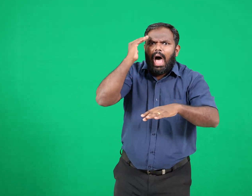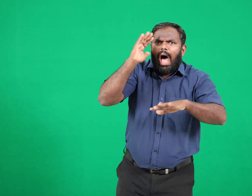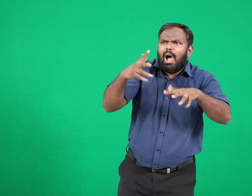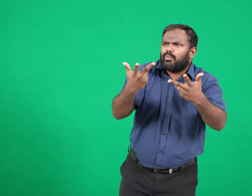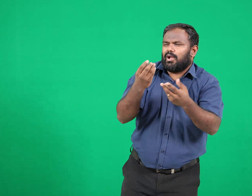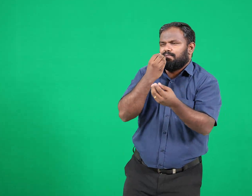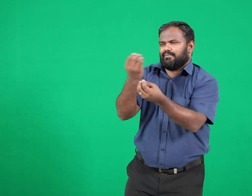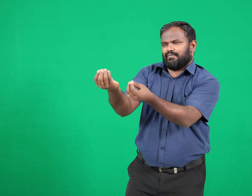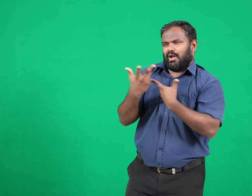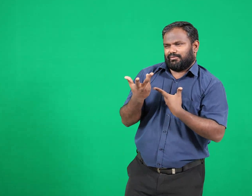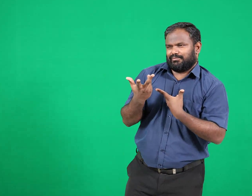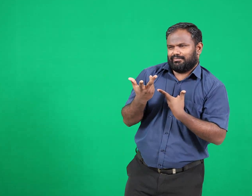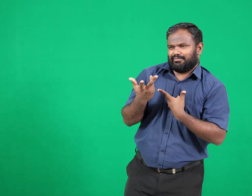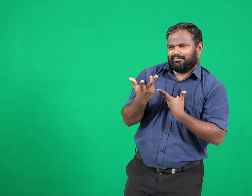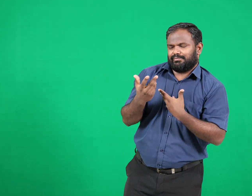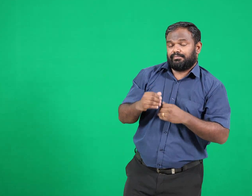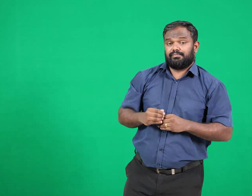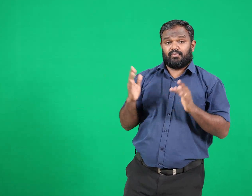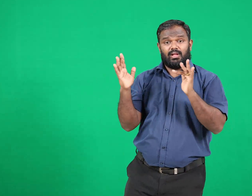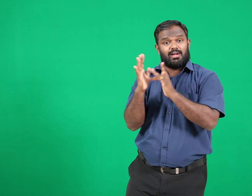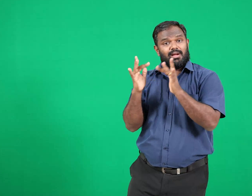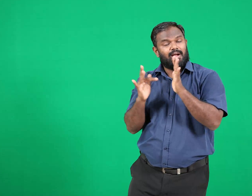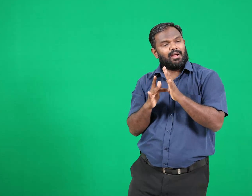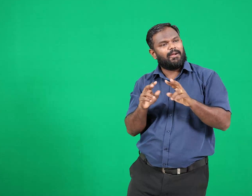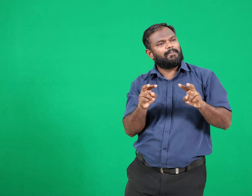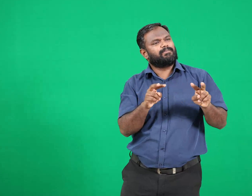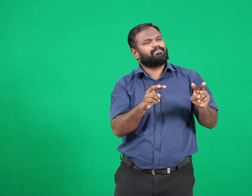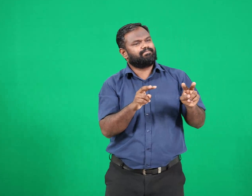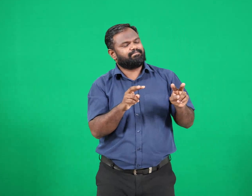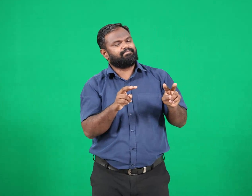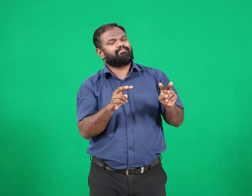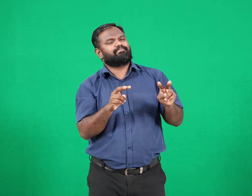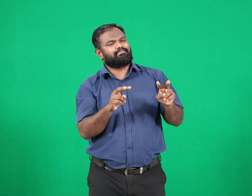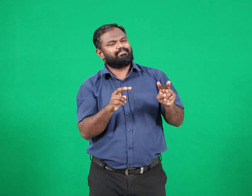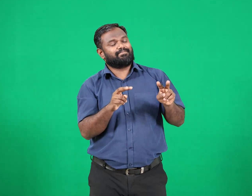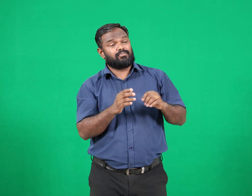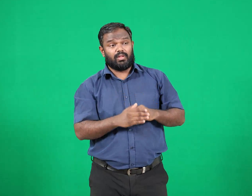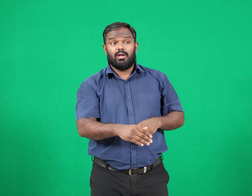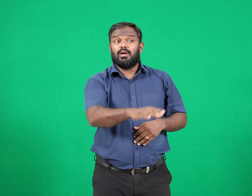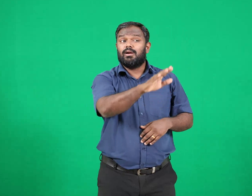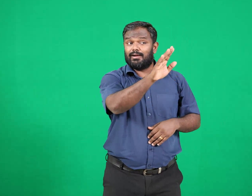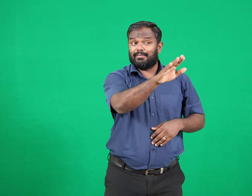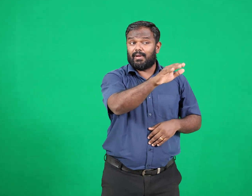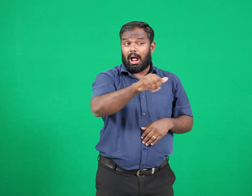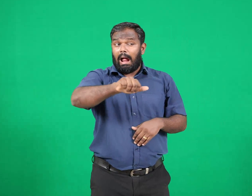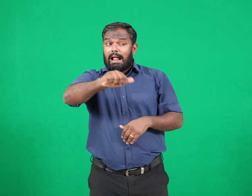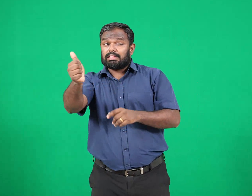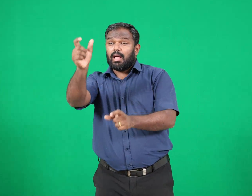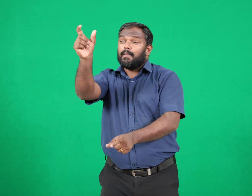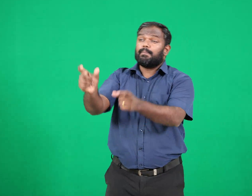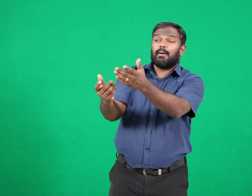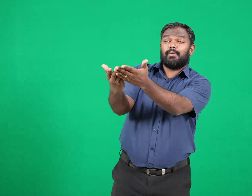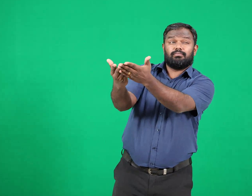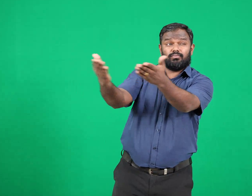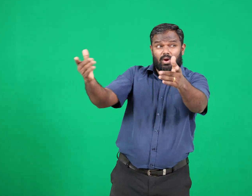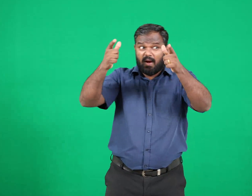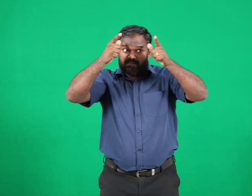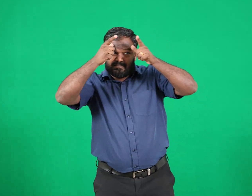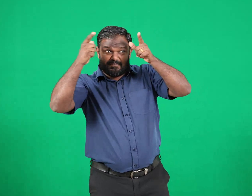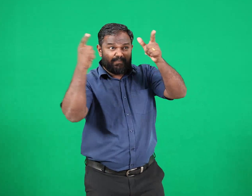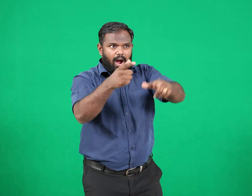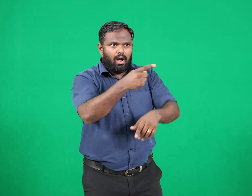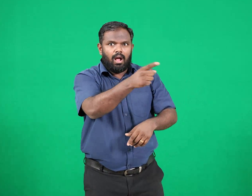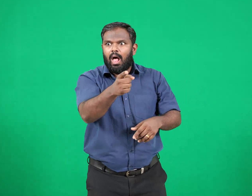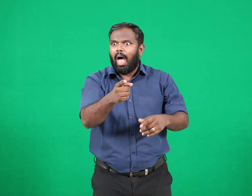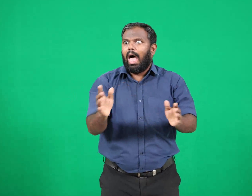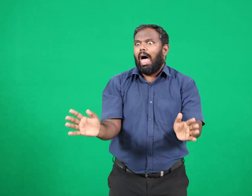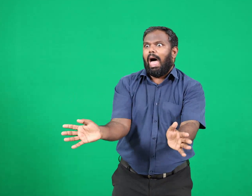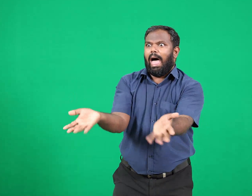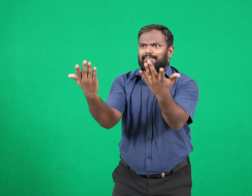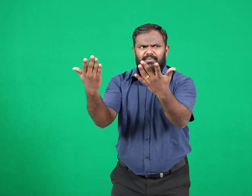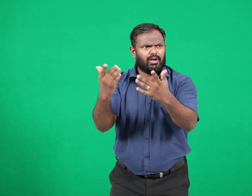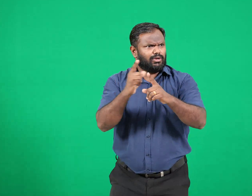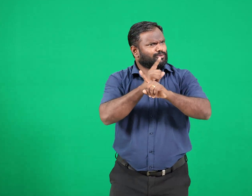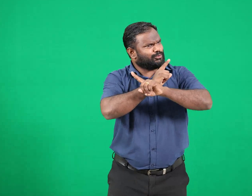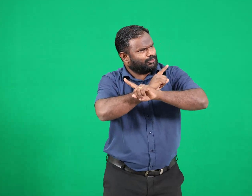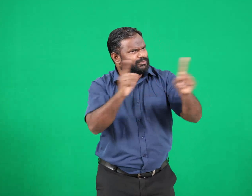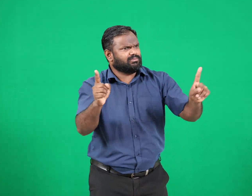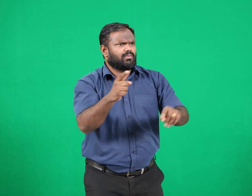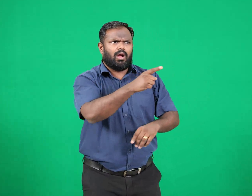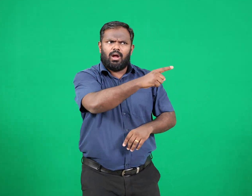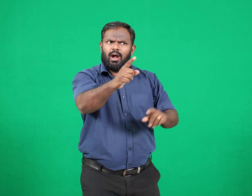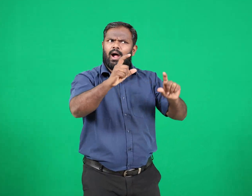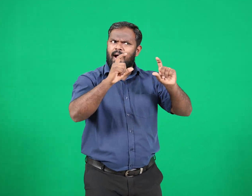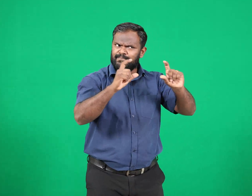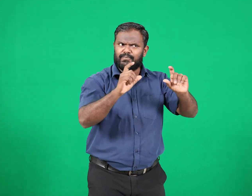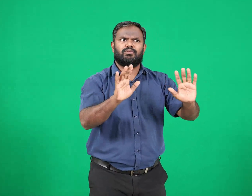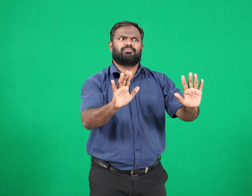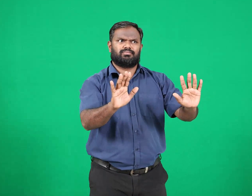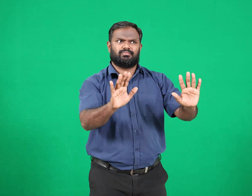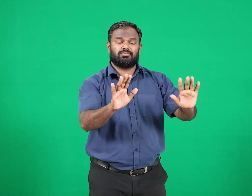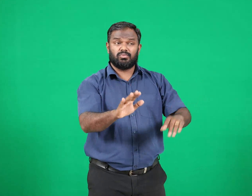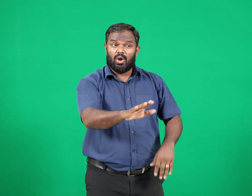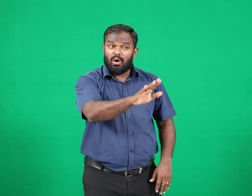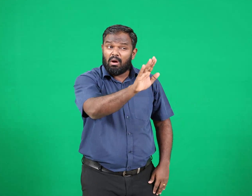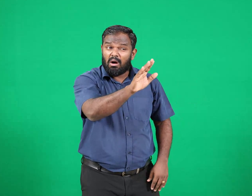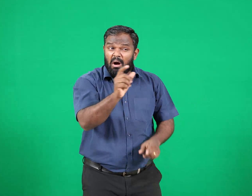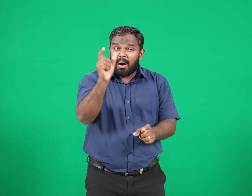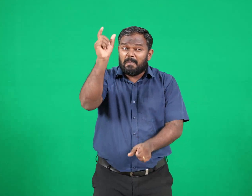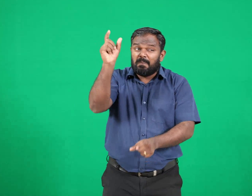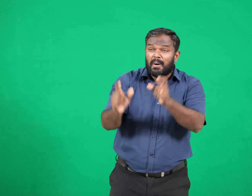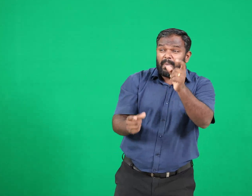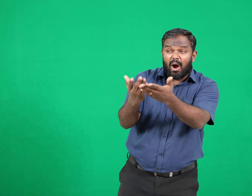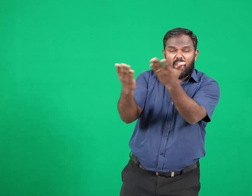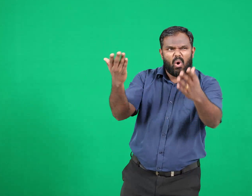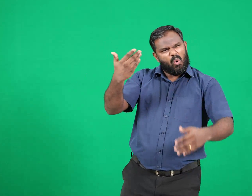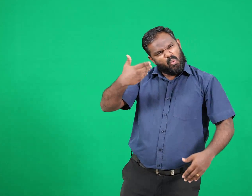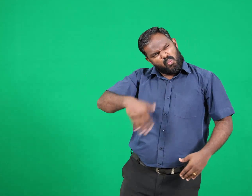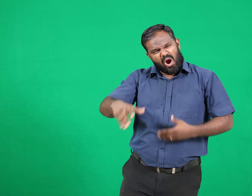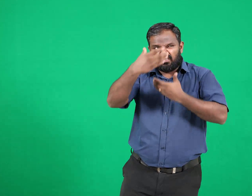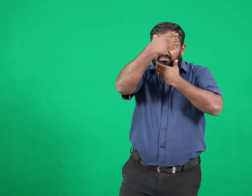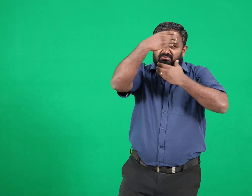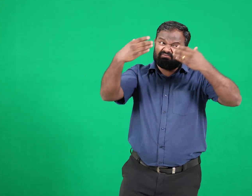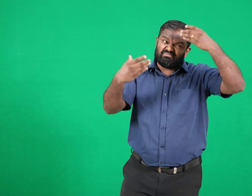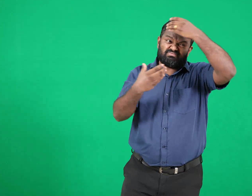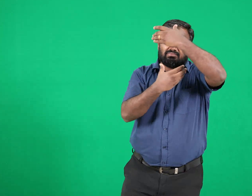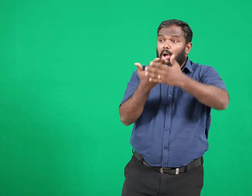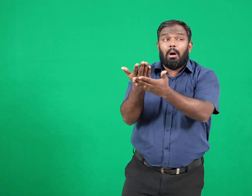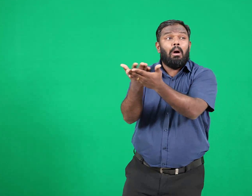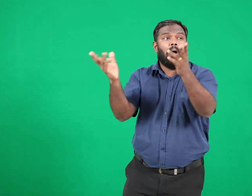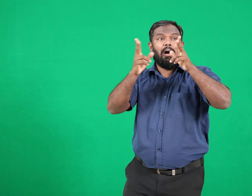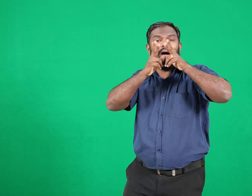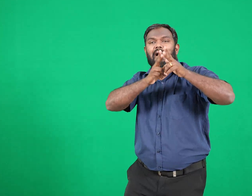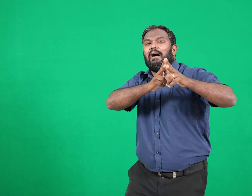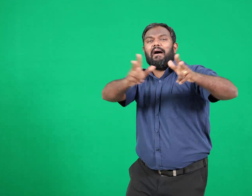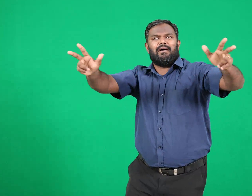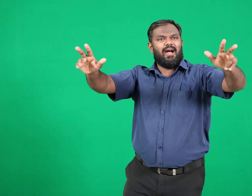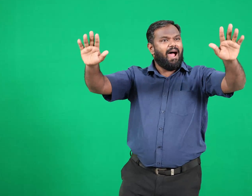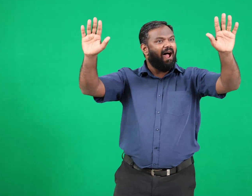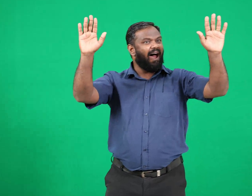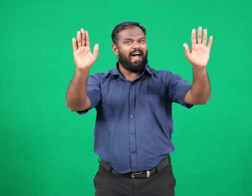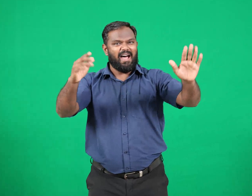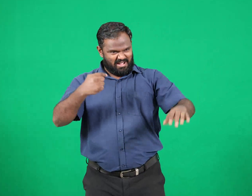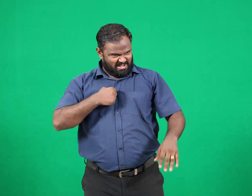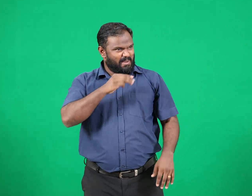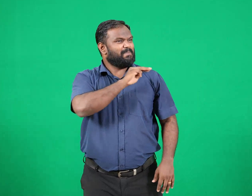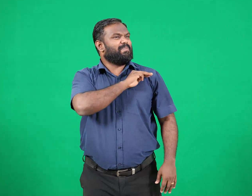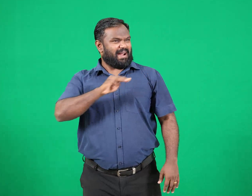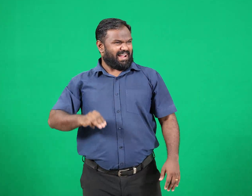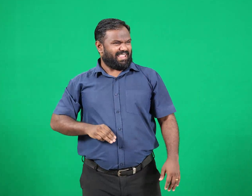Jesus answered, "See to it that no one deceives you.